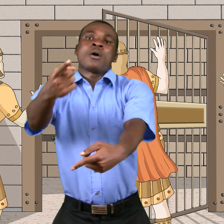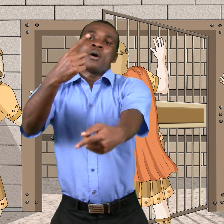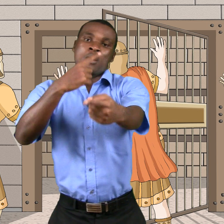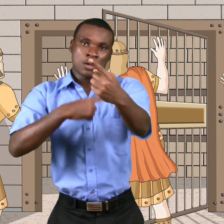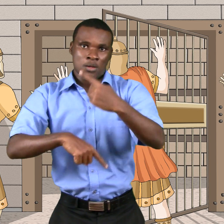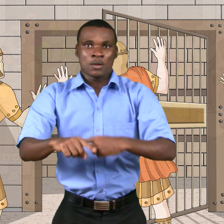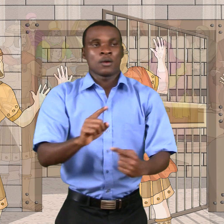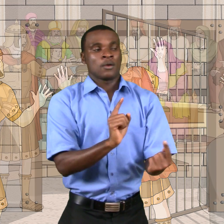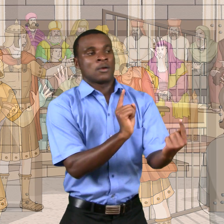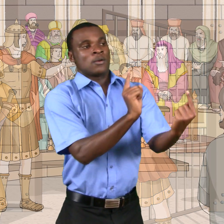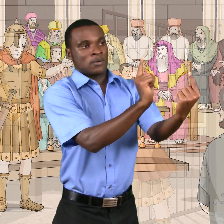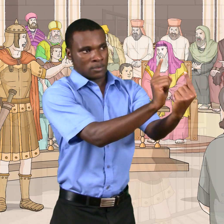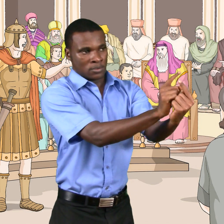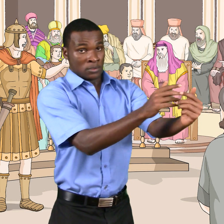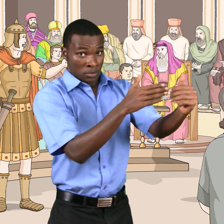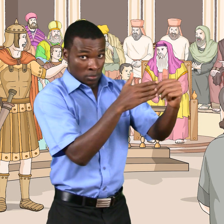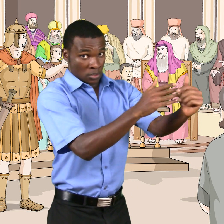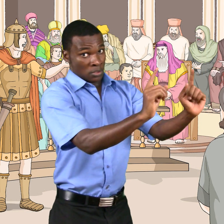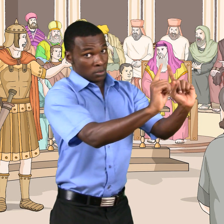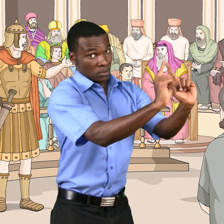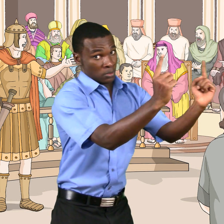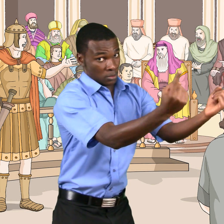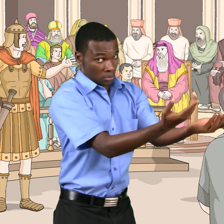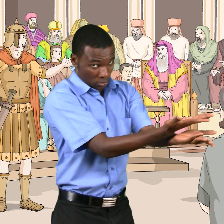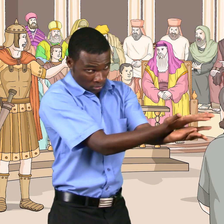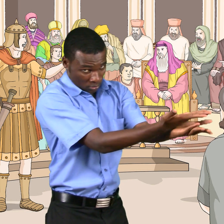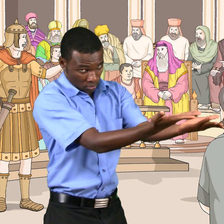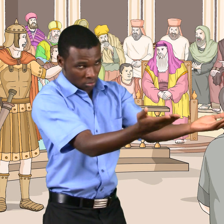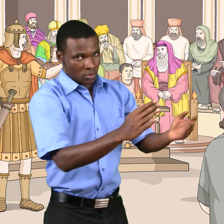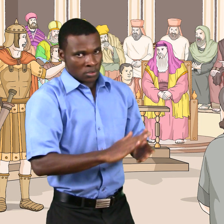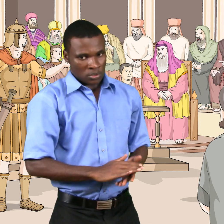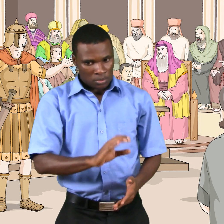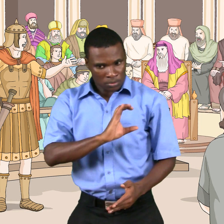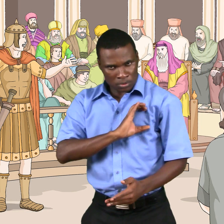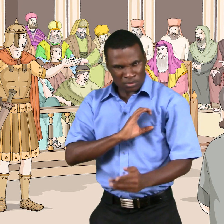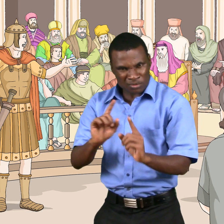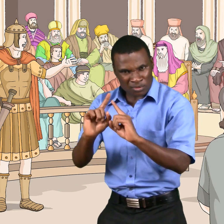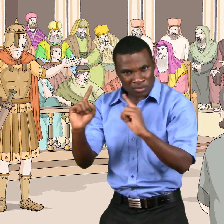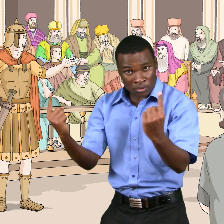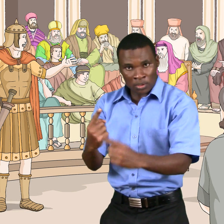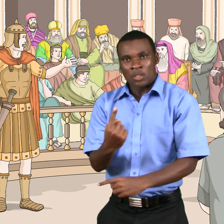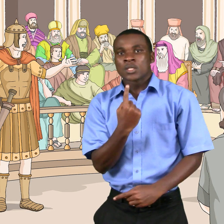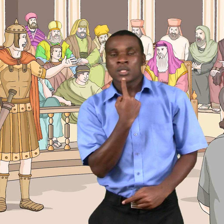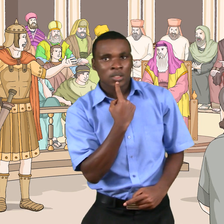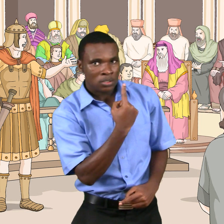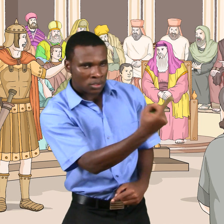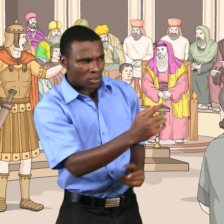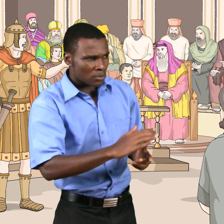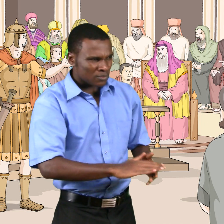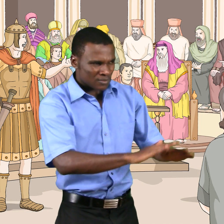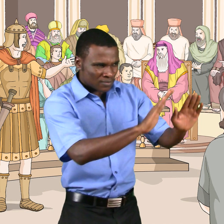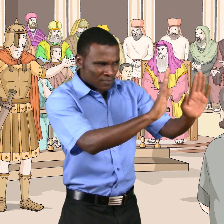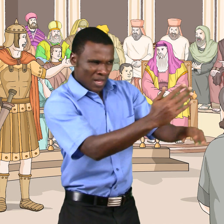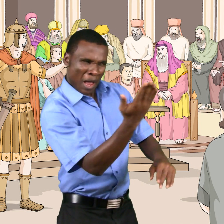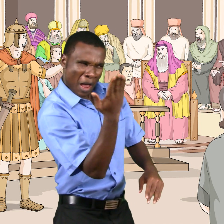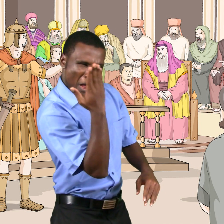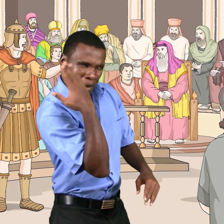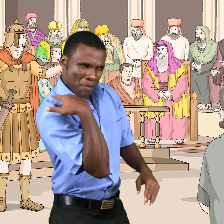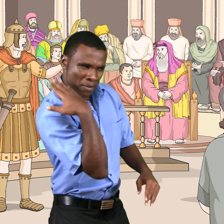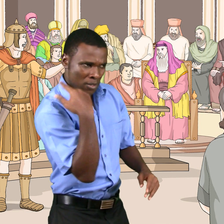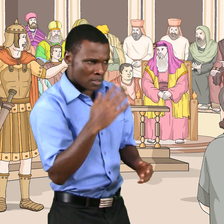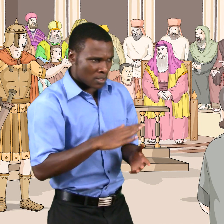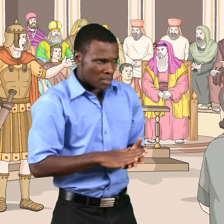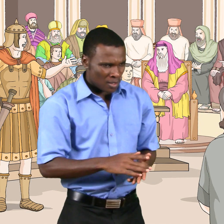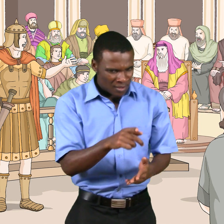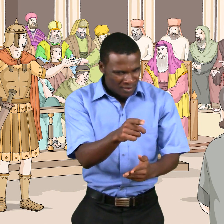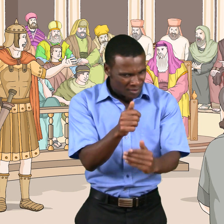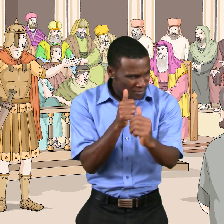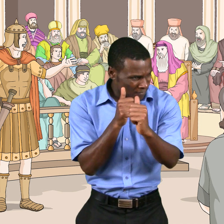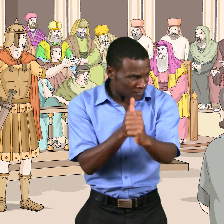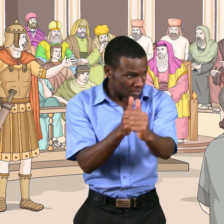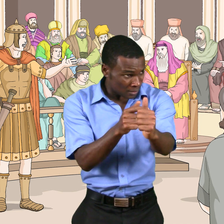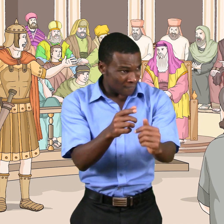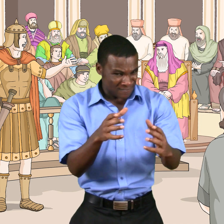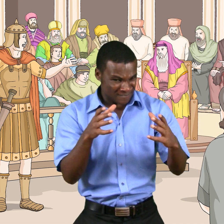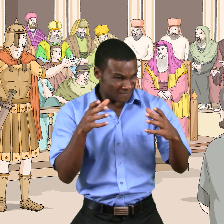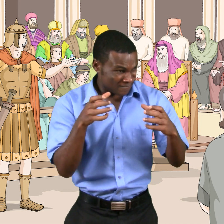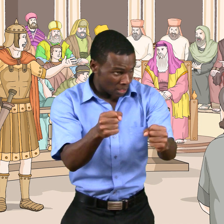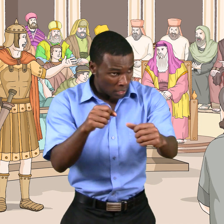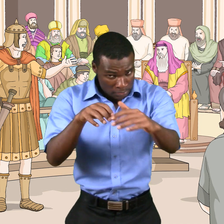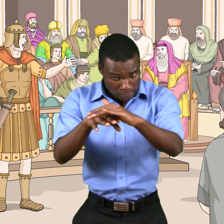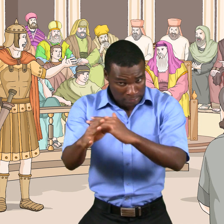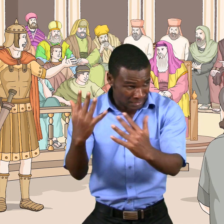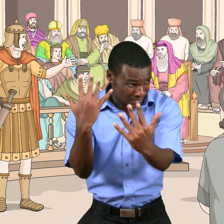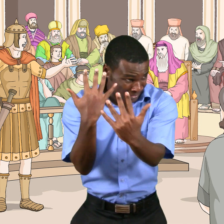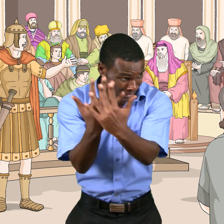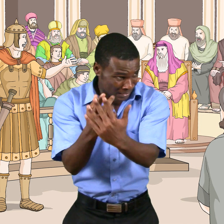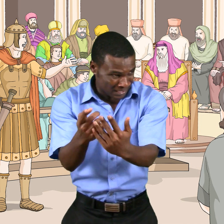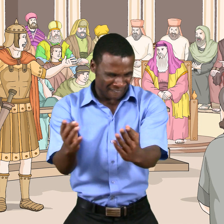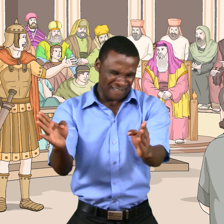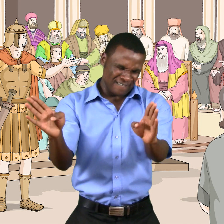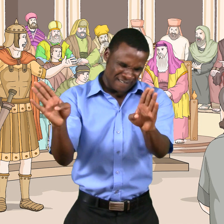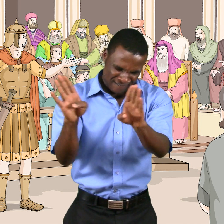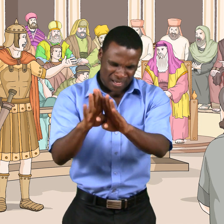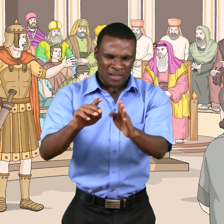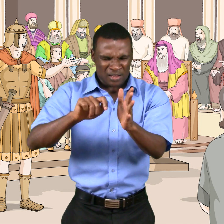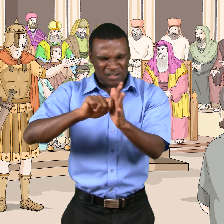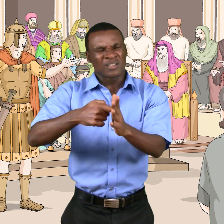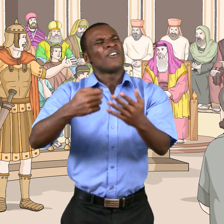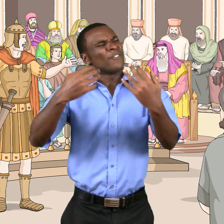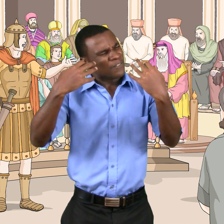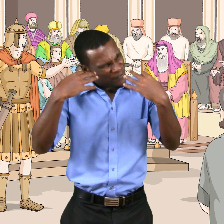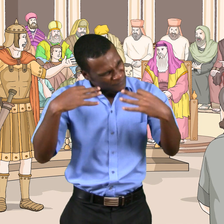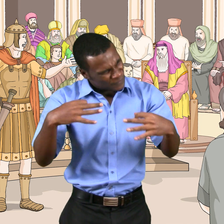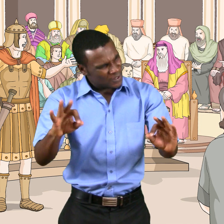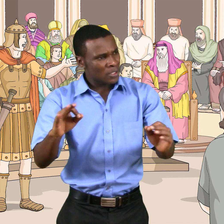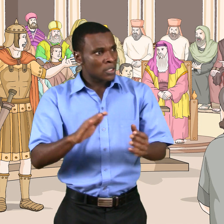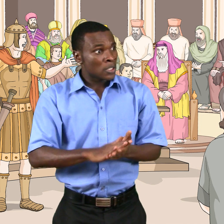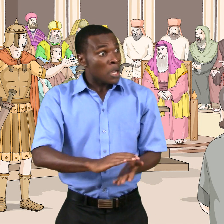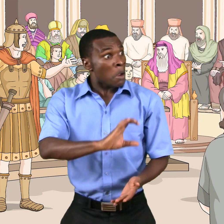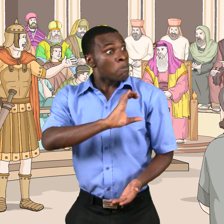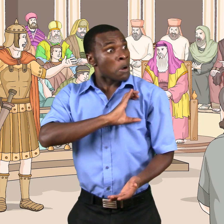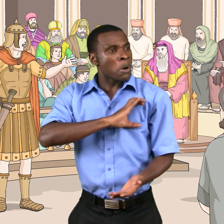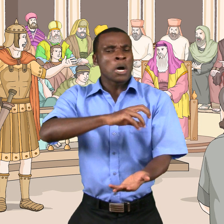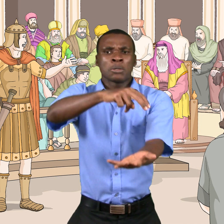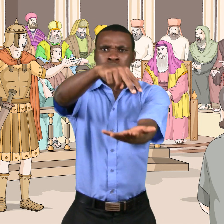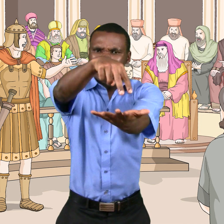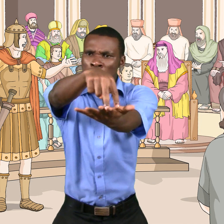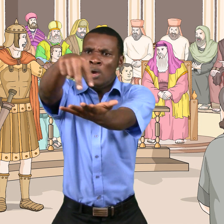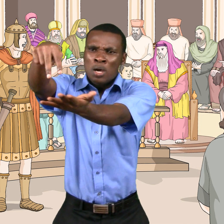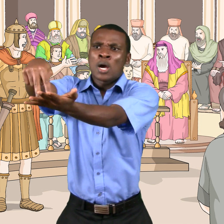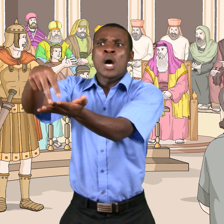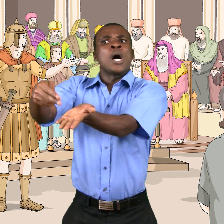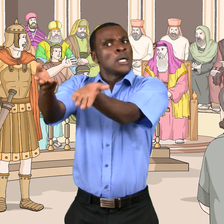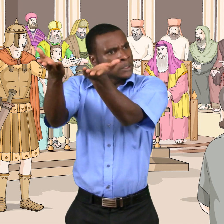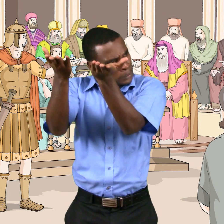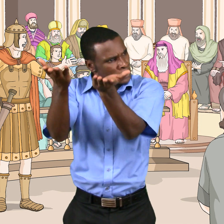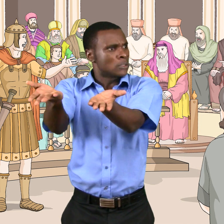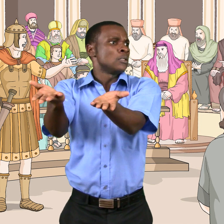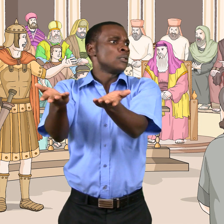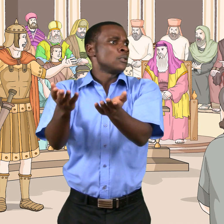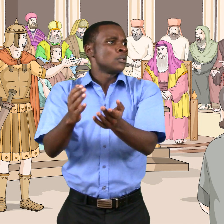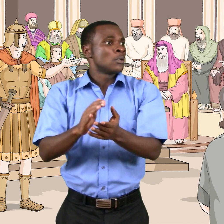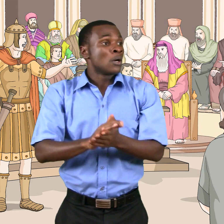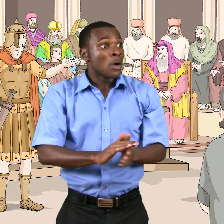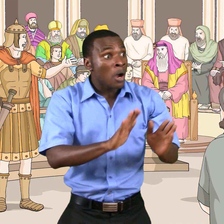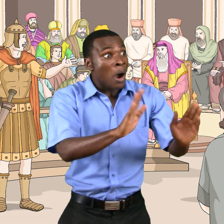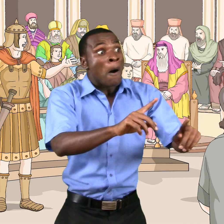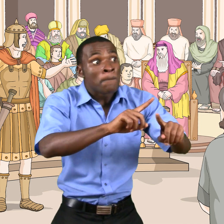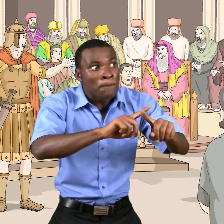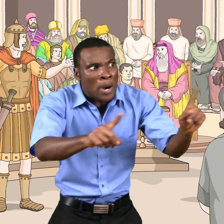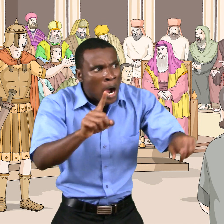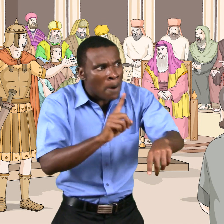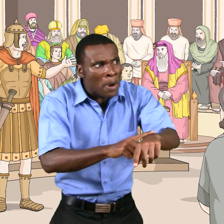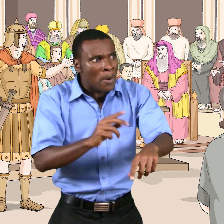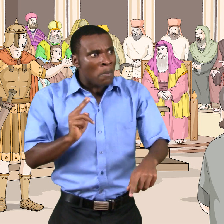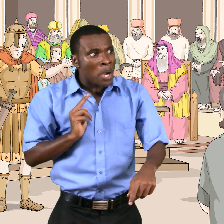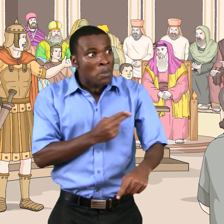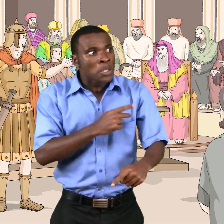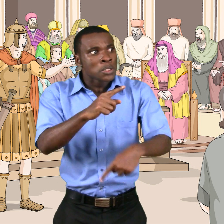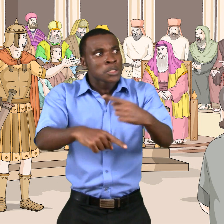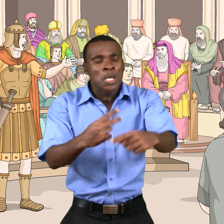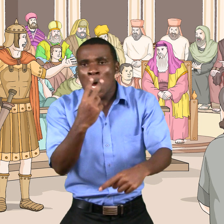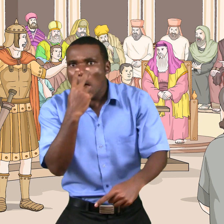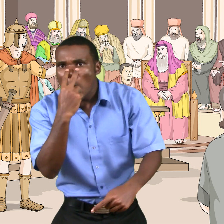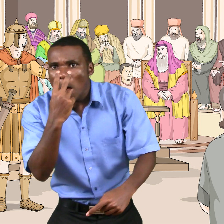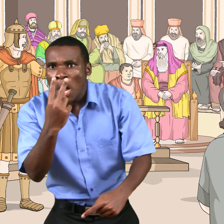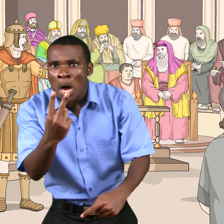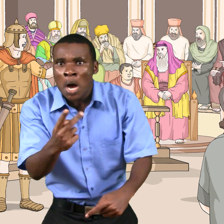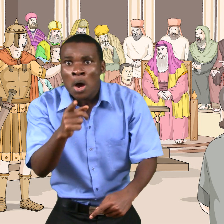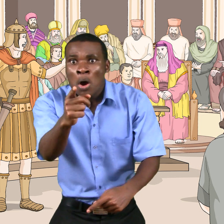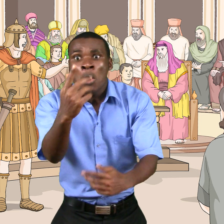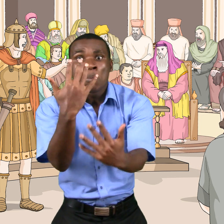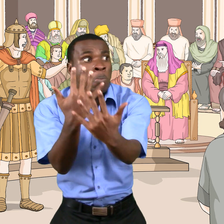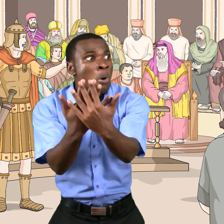So they returned with the report: “We found the jail securely locked, with the guards posted at the doors;